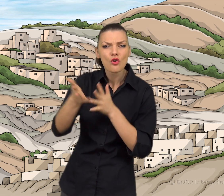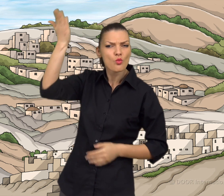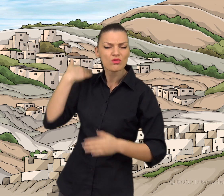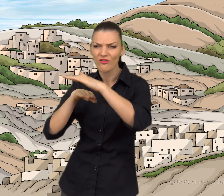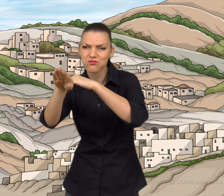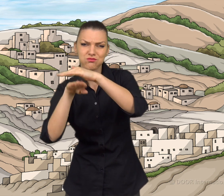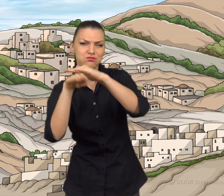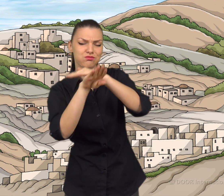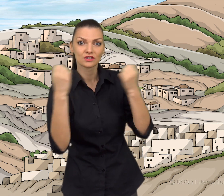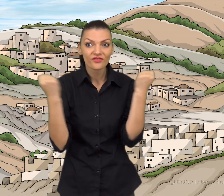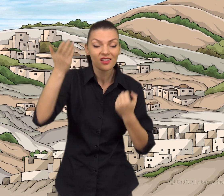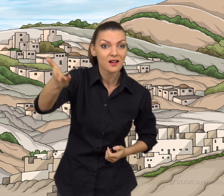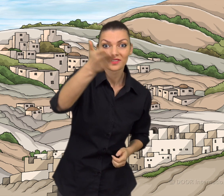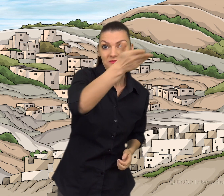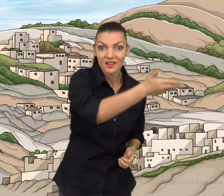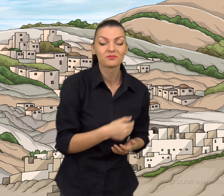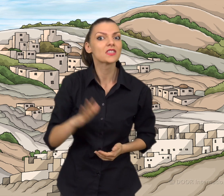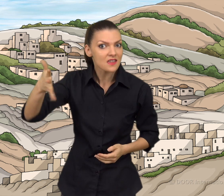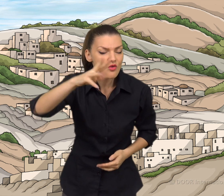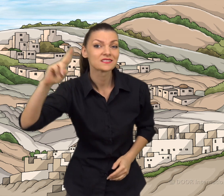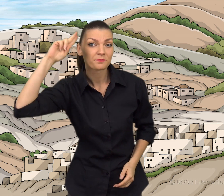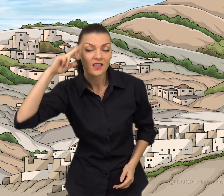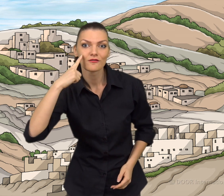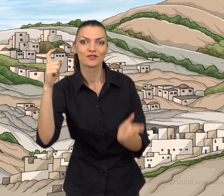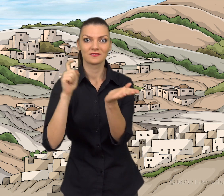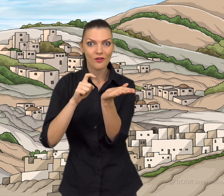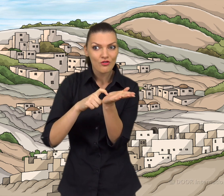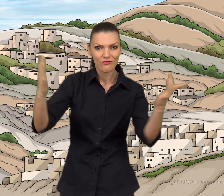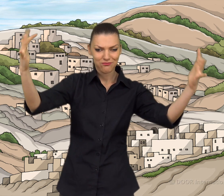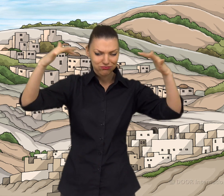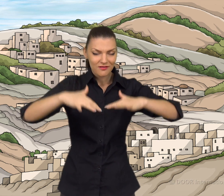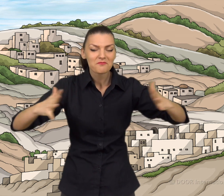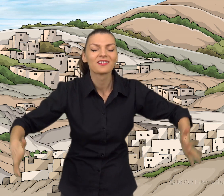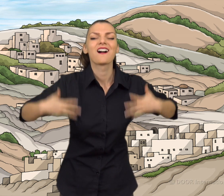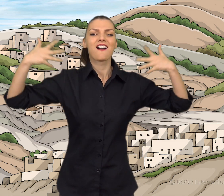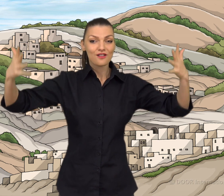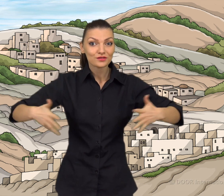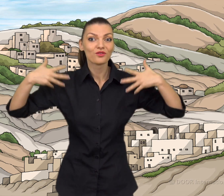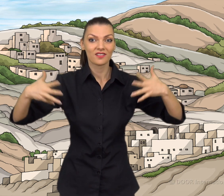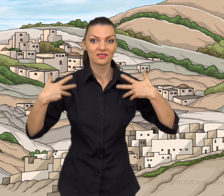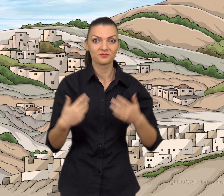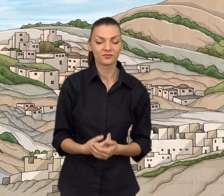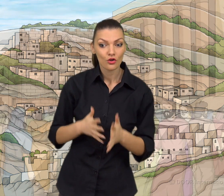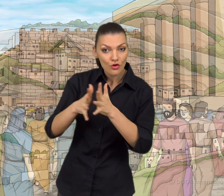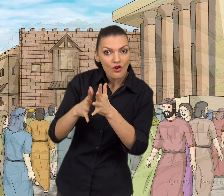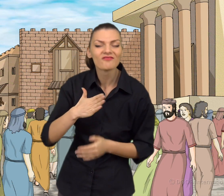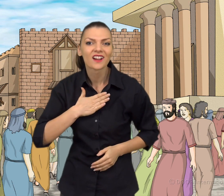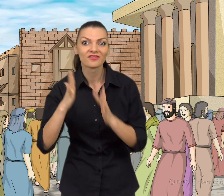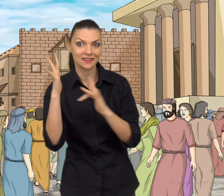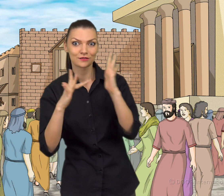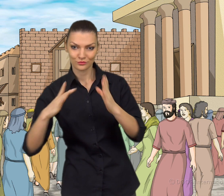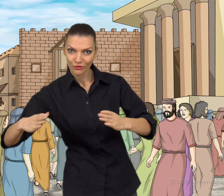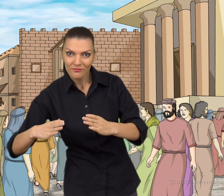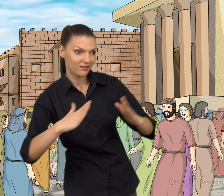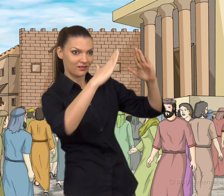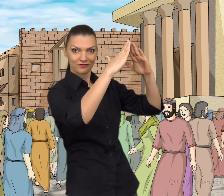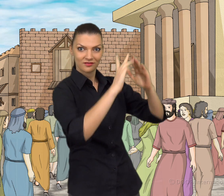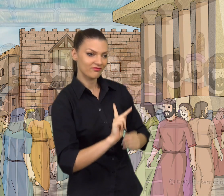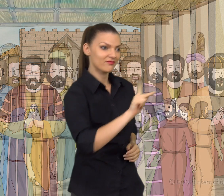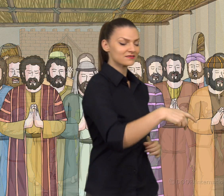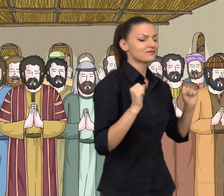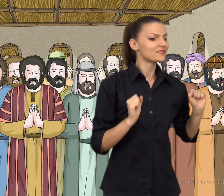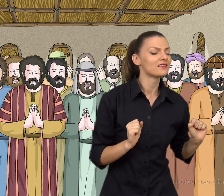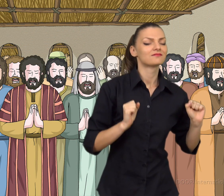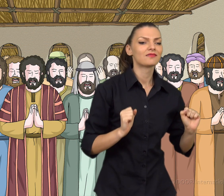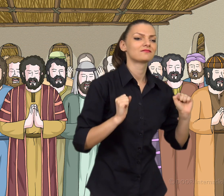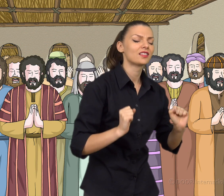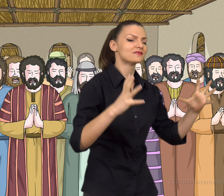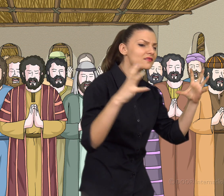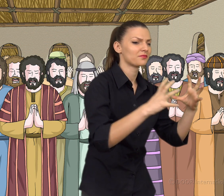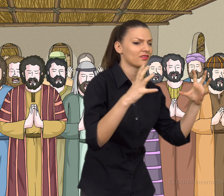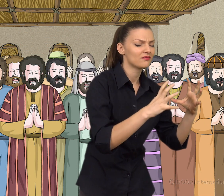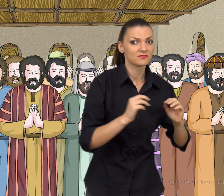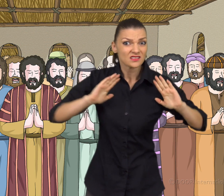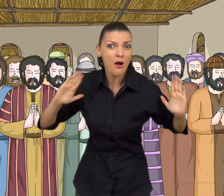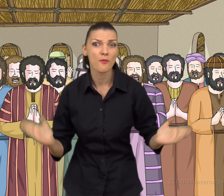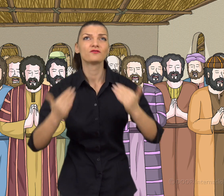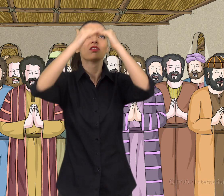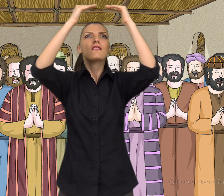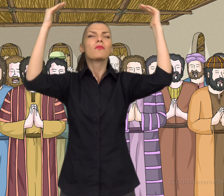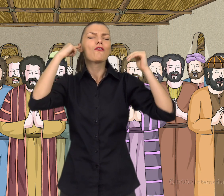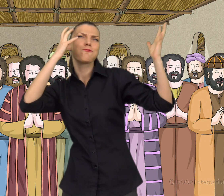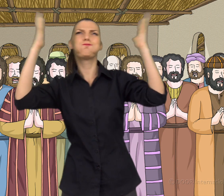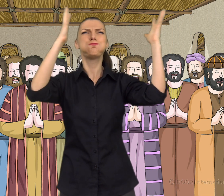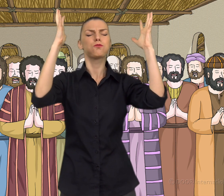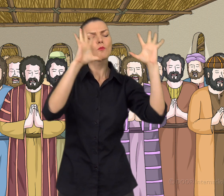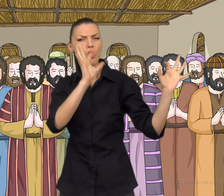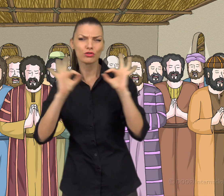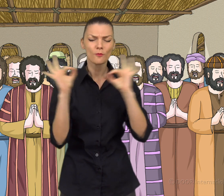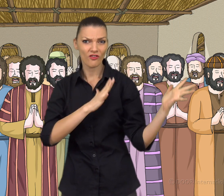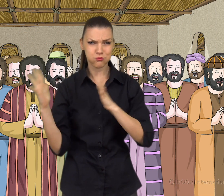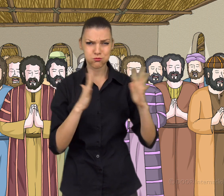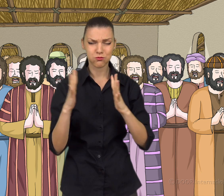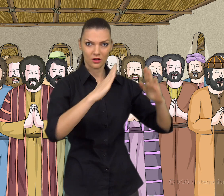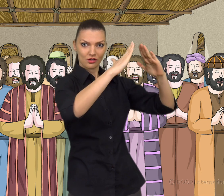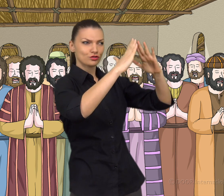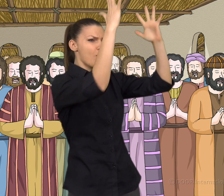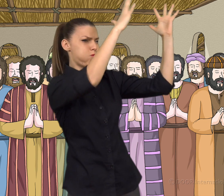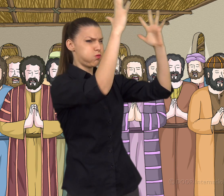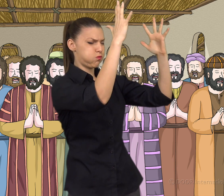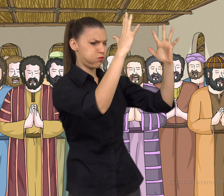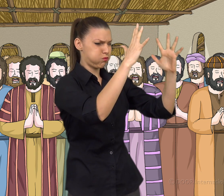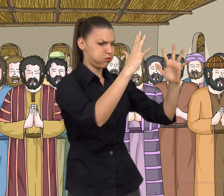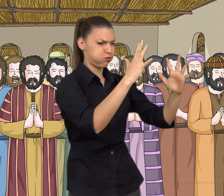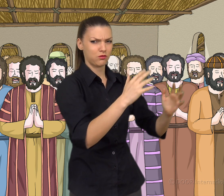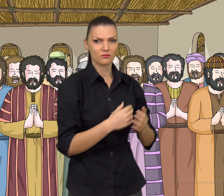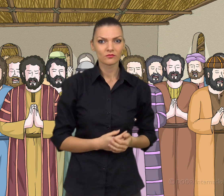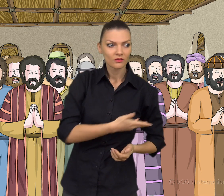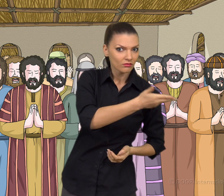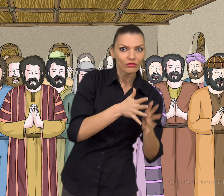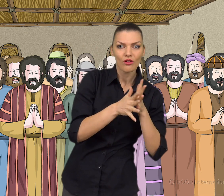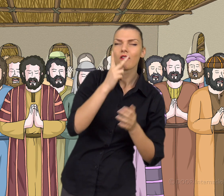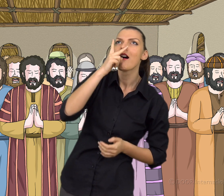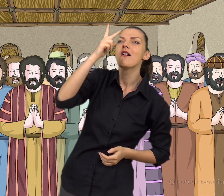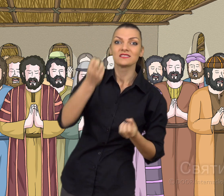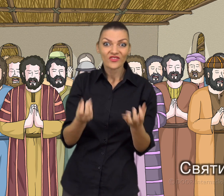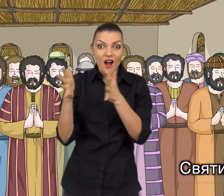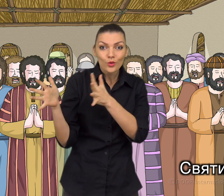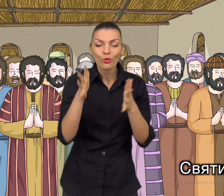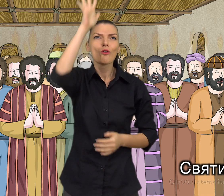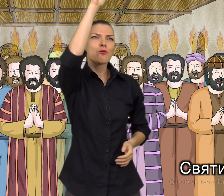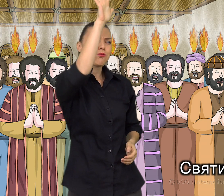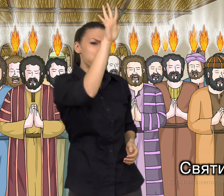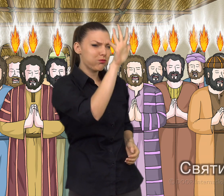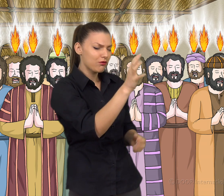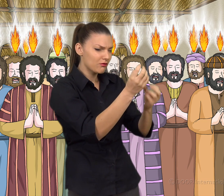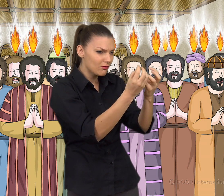Suddenly a sound like a mighty rushing wind came from heaven and filled the whole house where they were sitting.